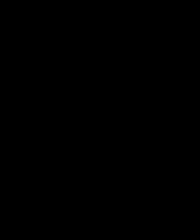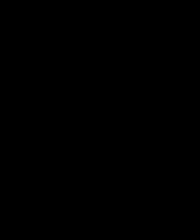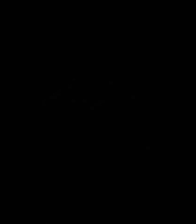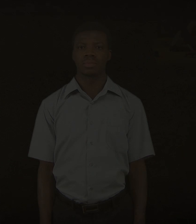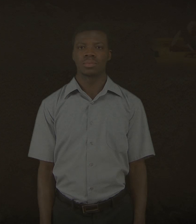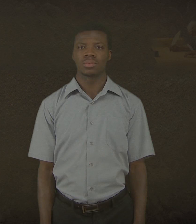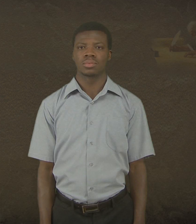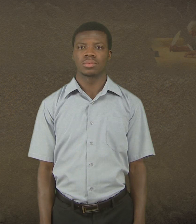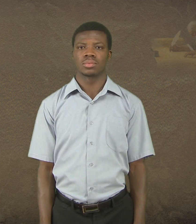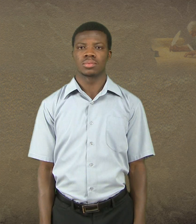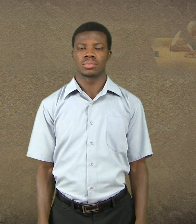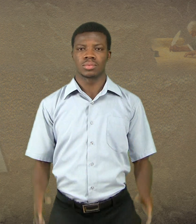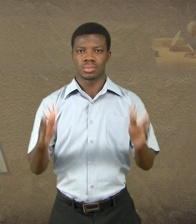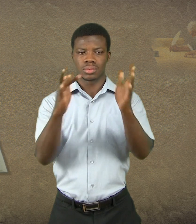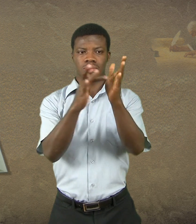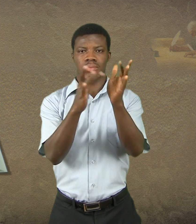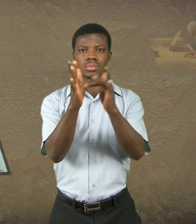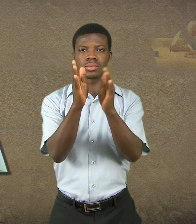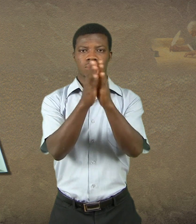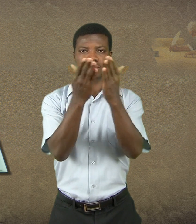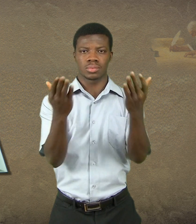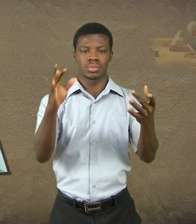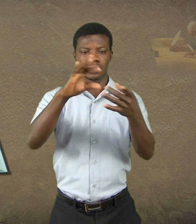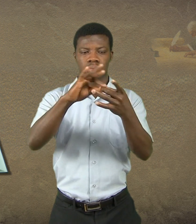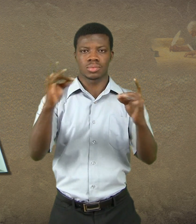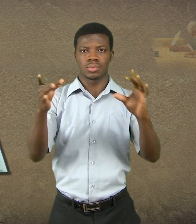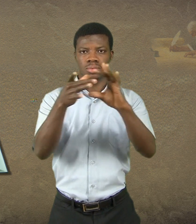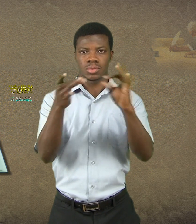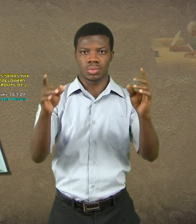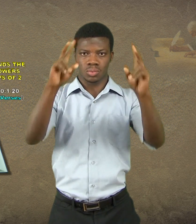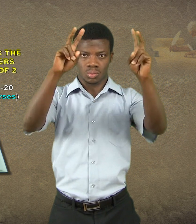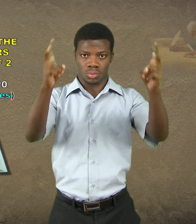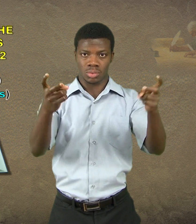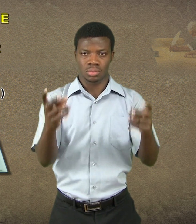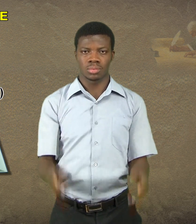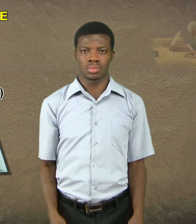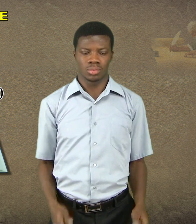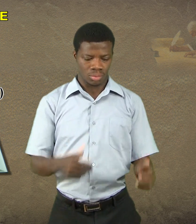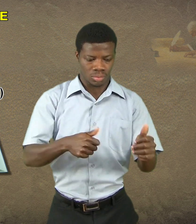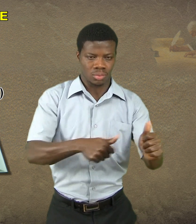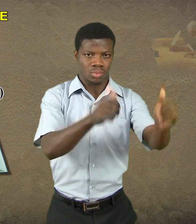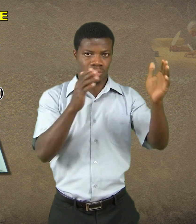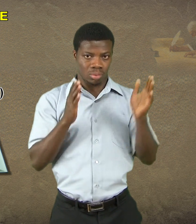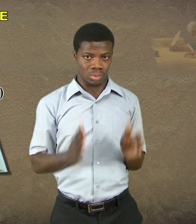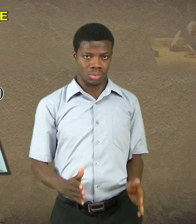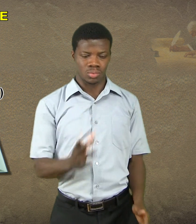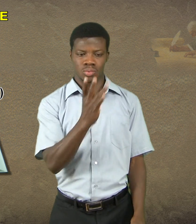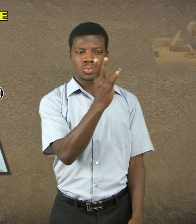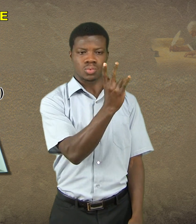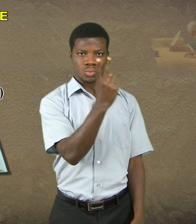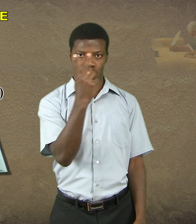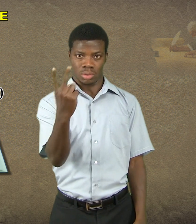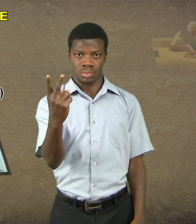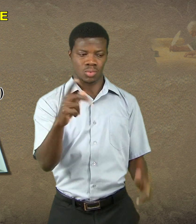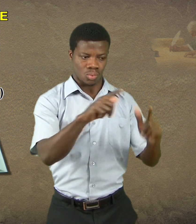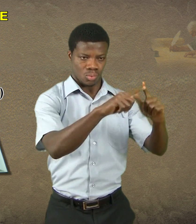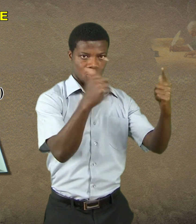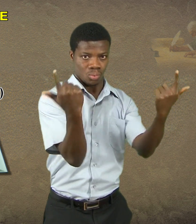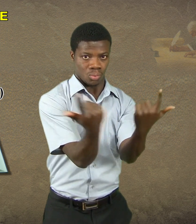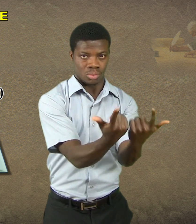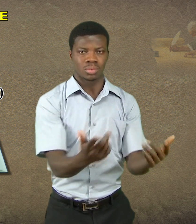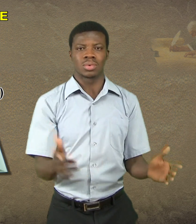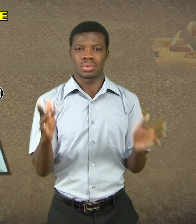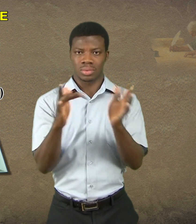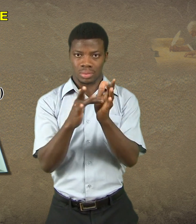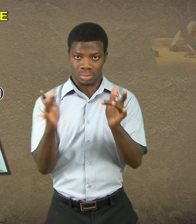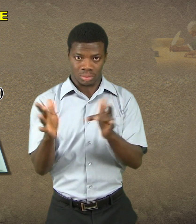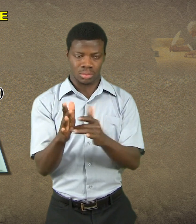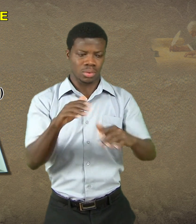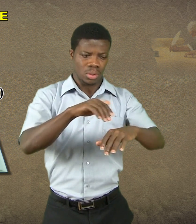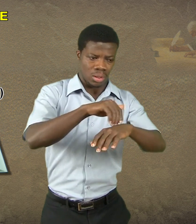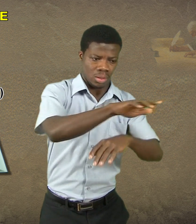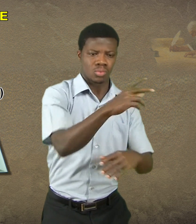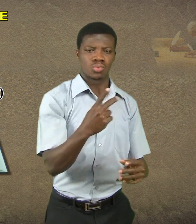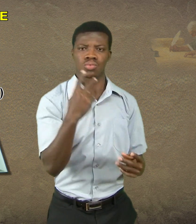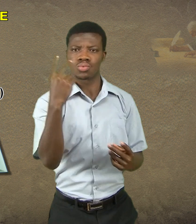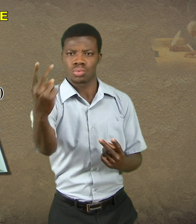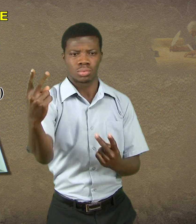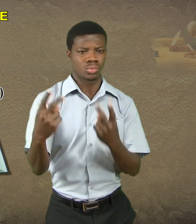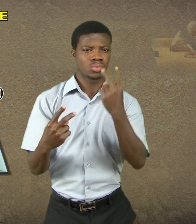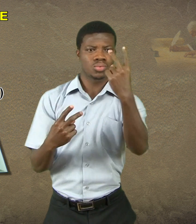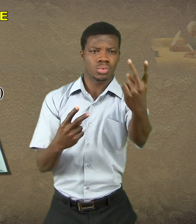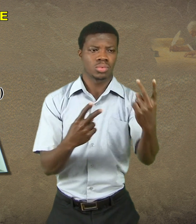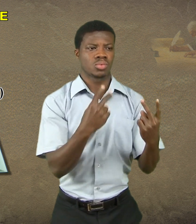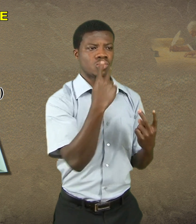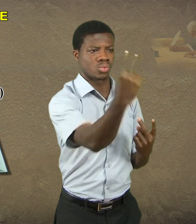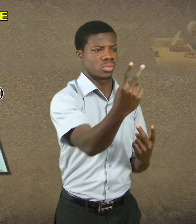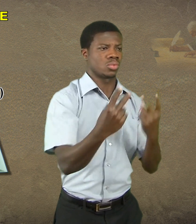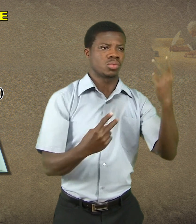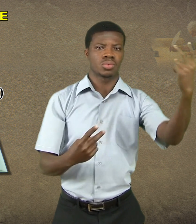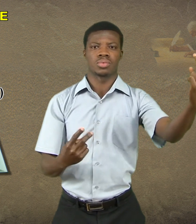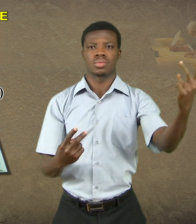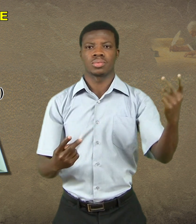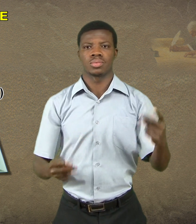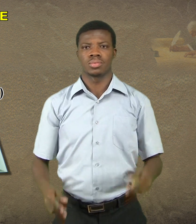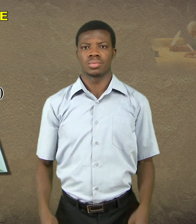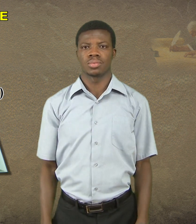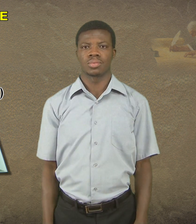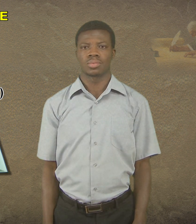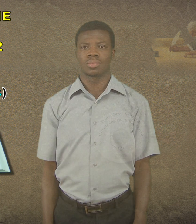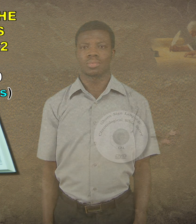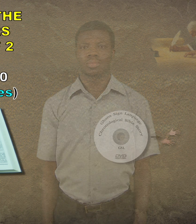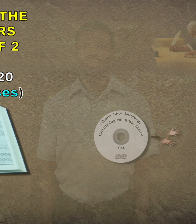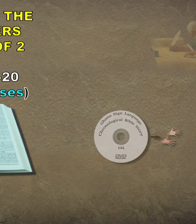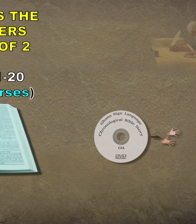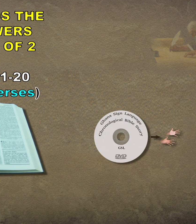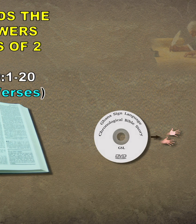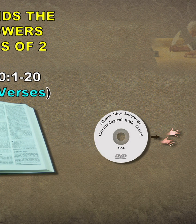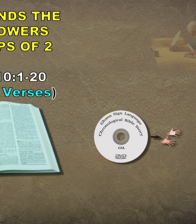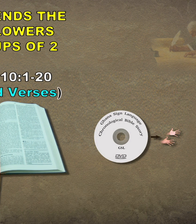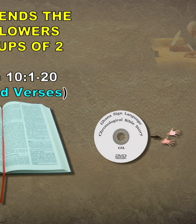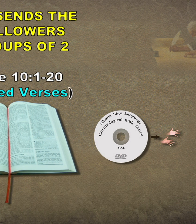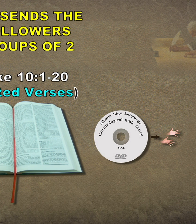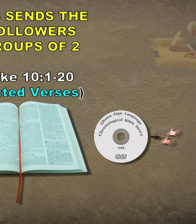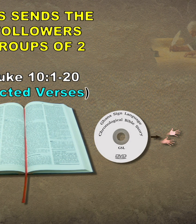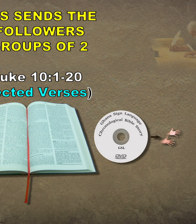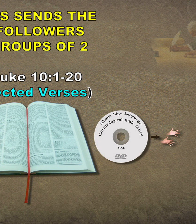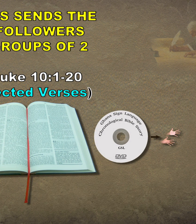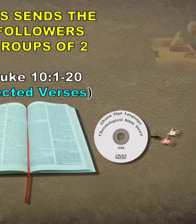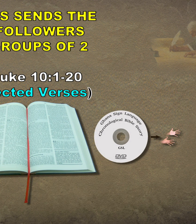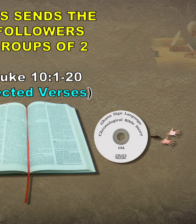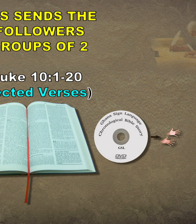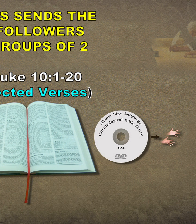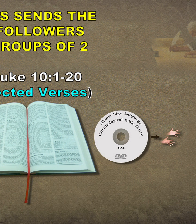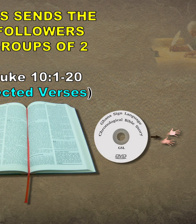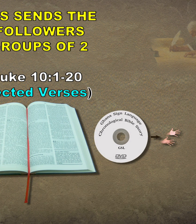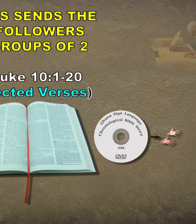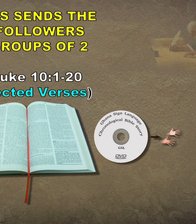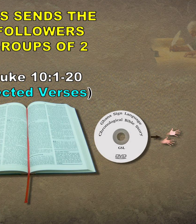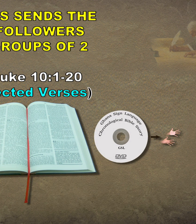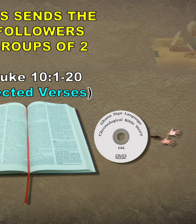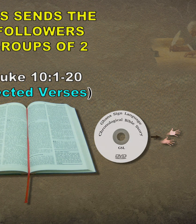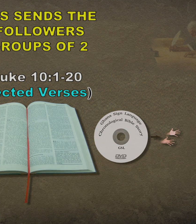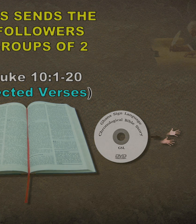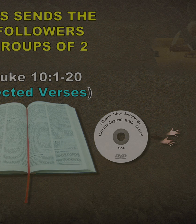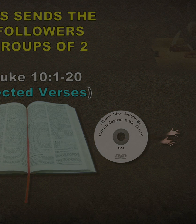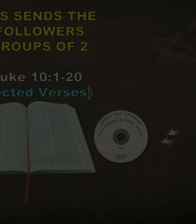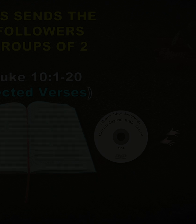Jesus sends the 72 followers in groups of two